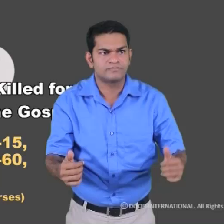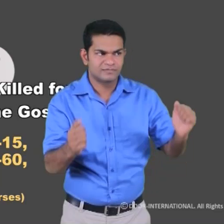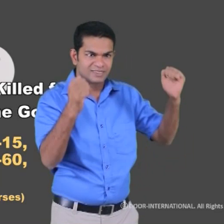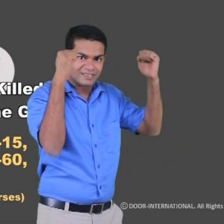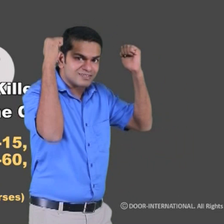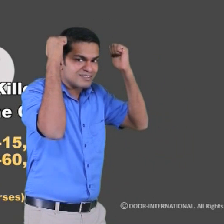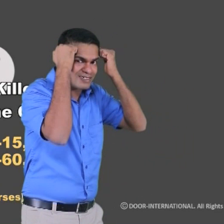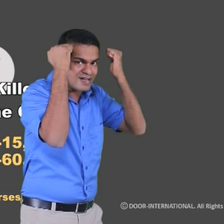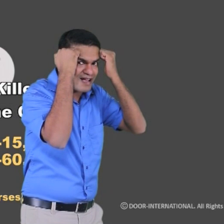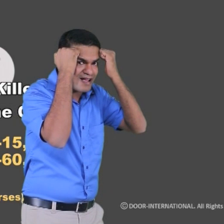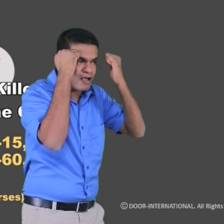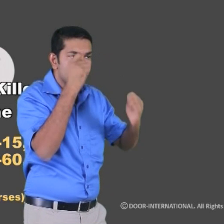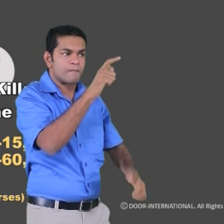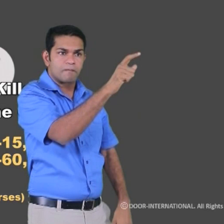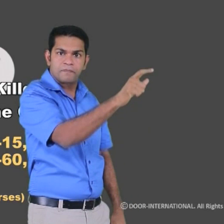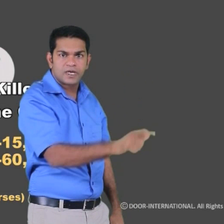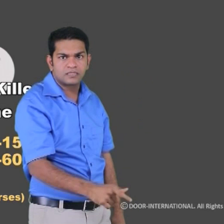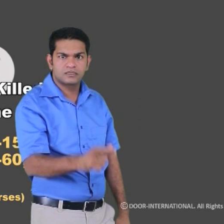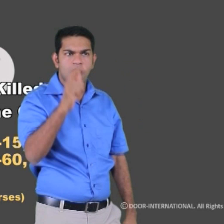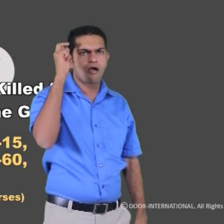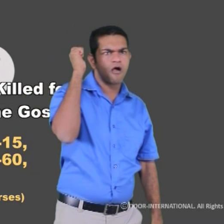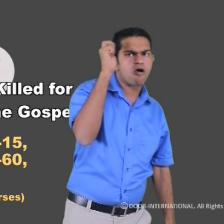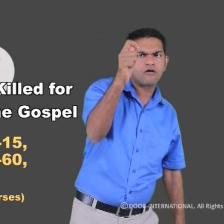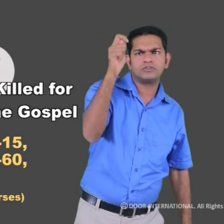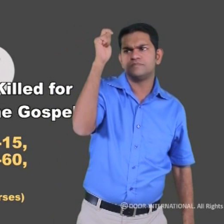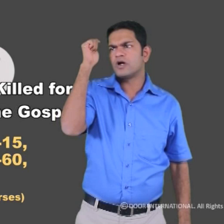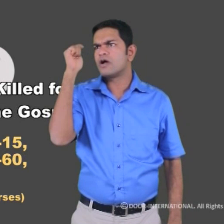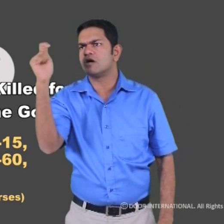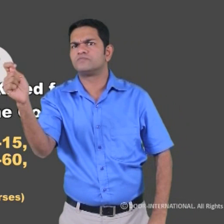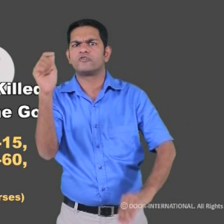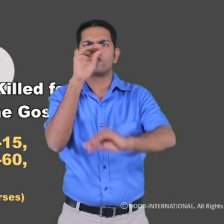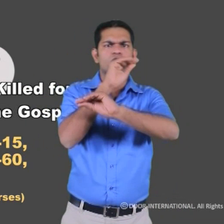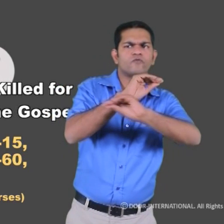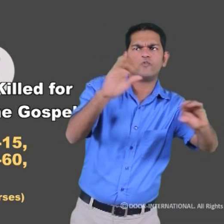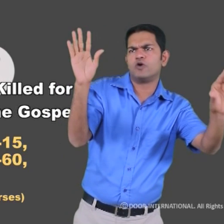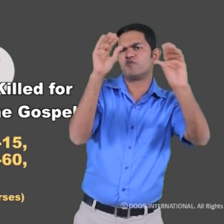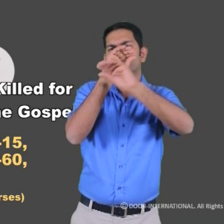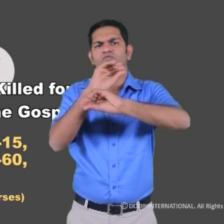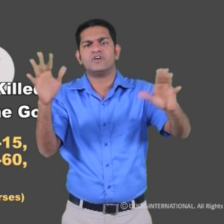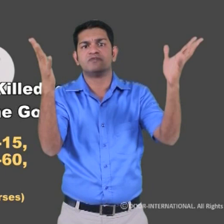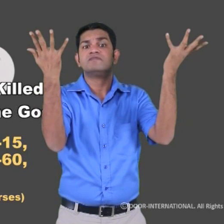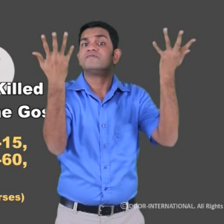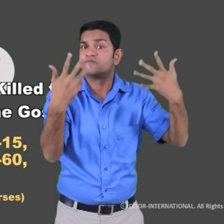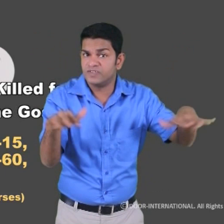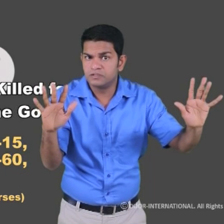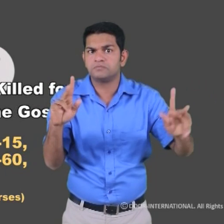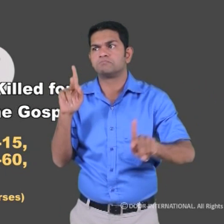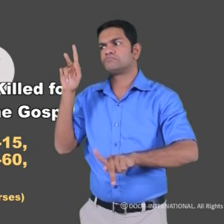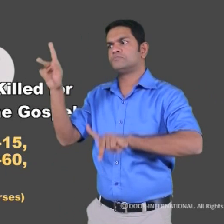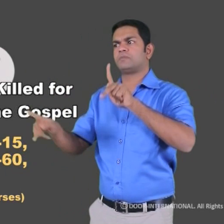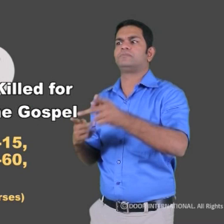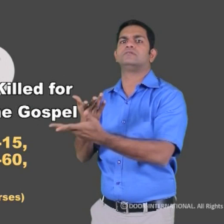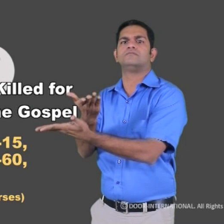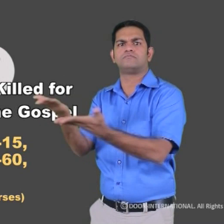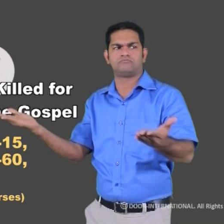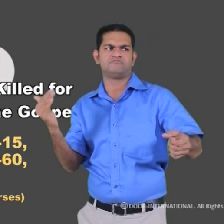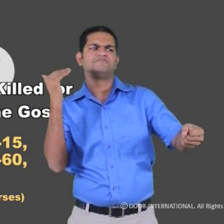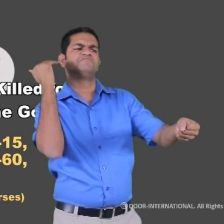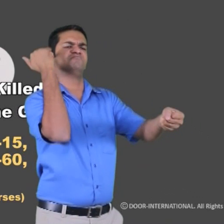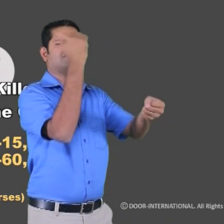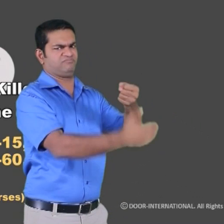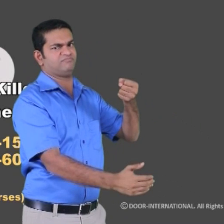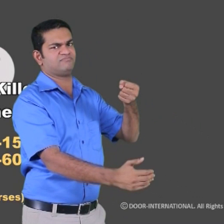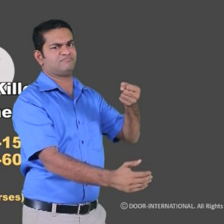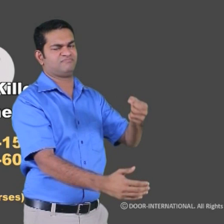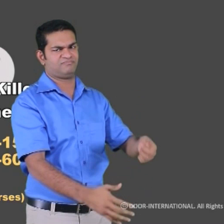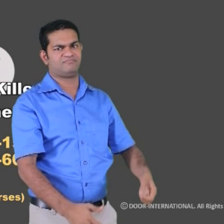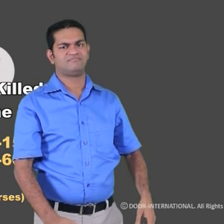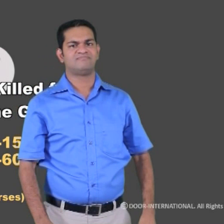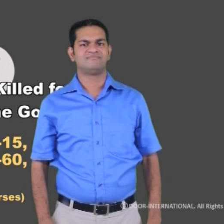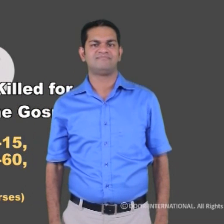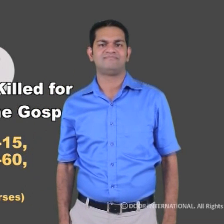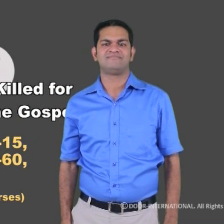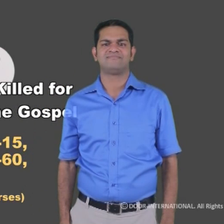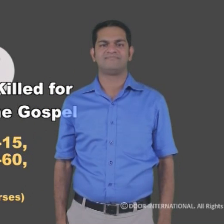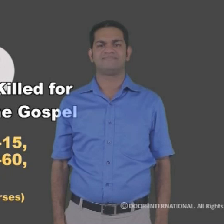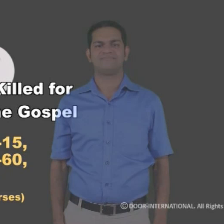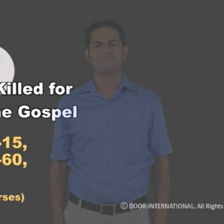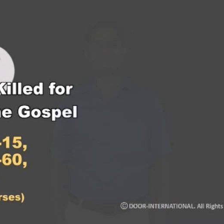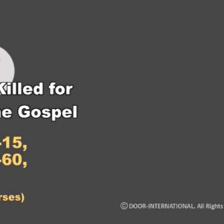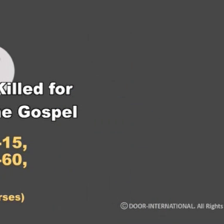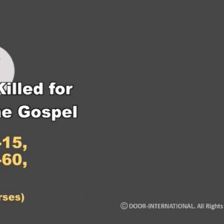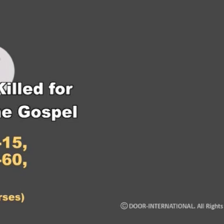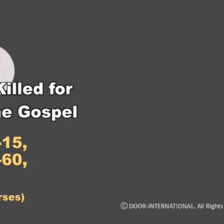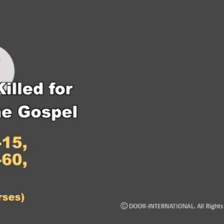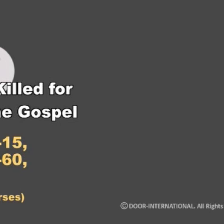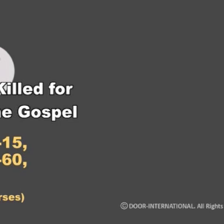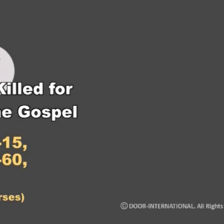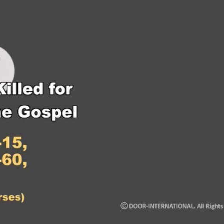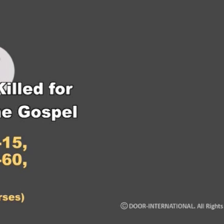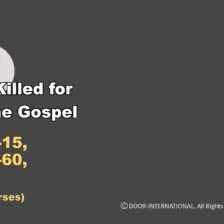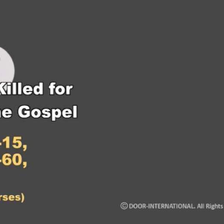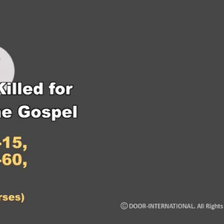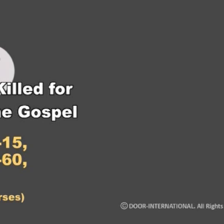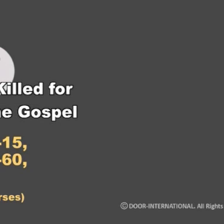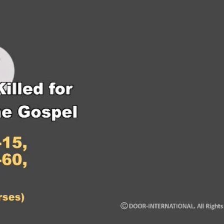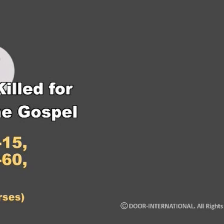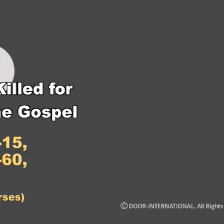Stephen is killed for preaching the gospel